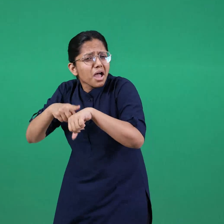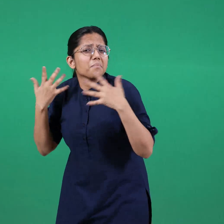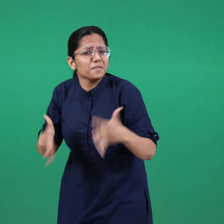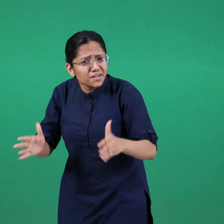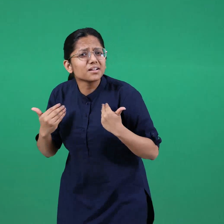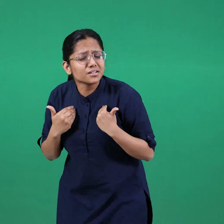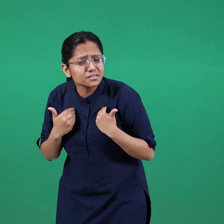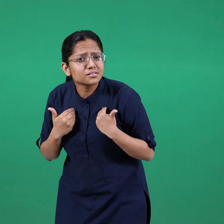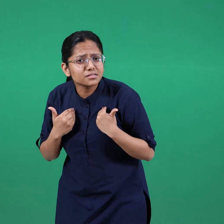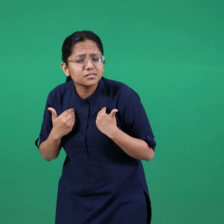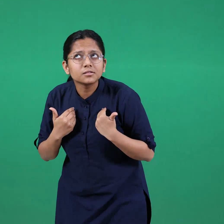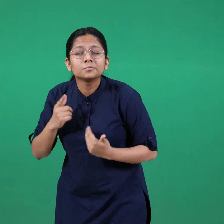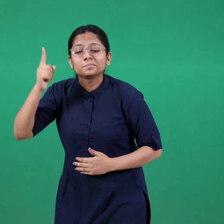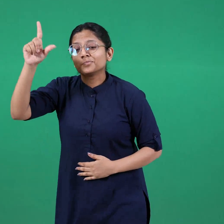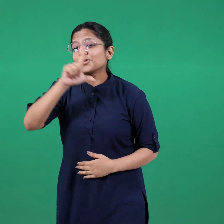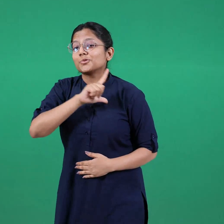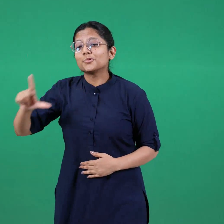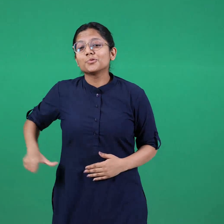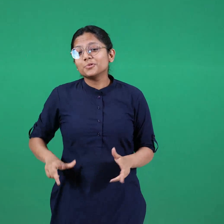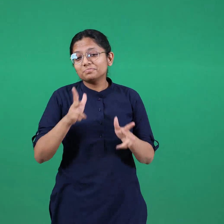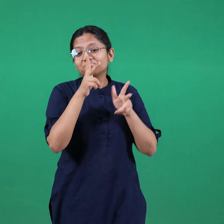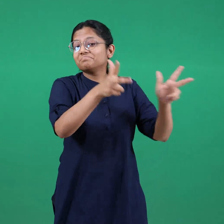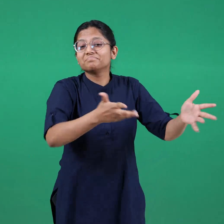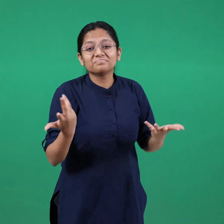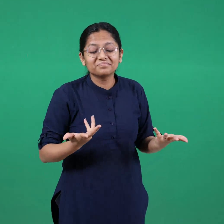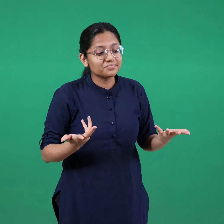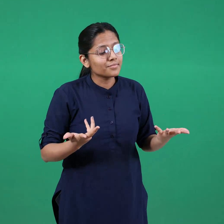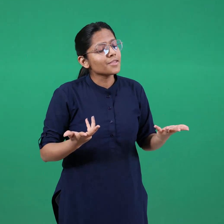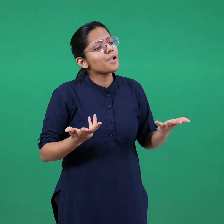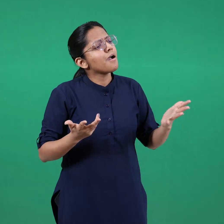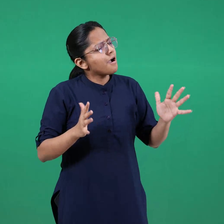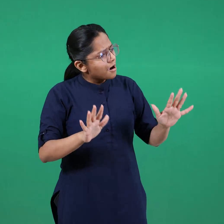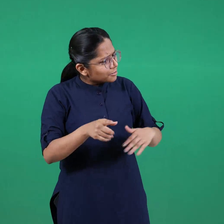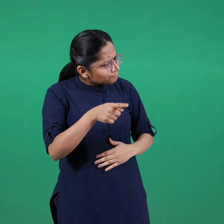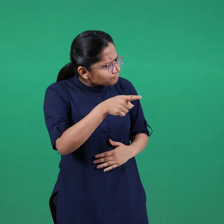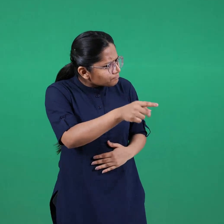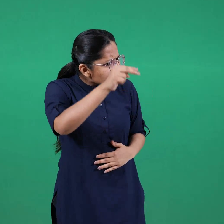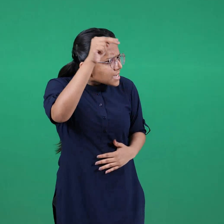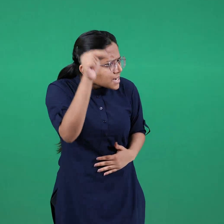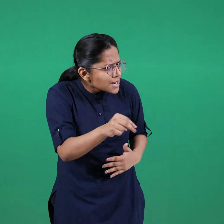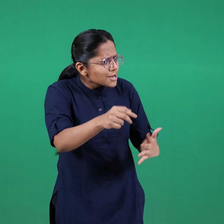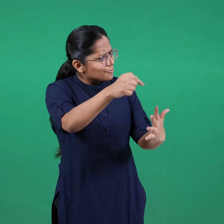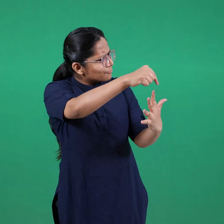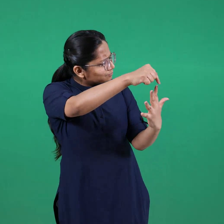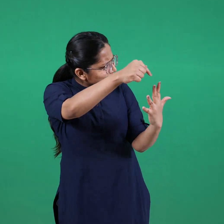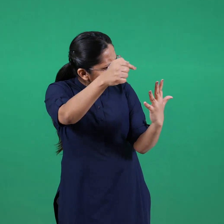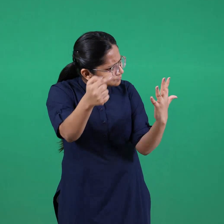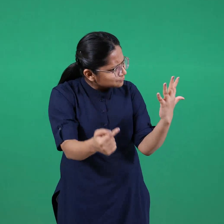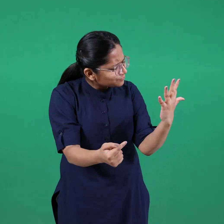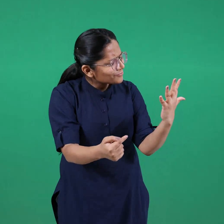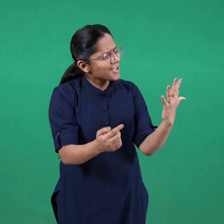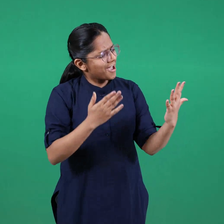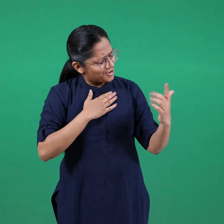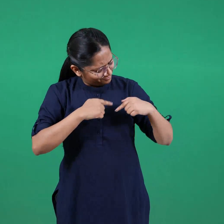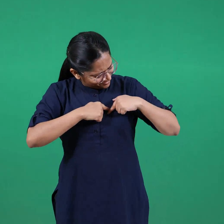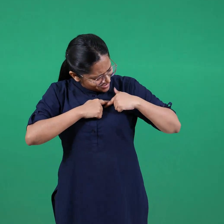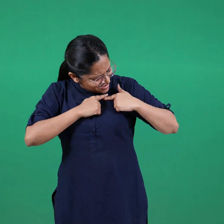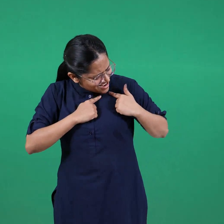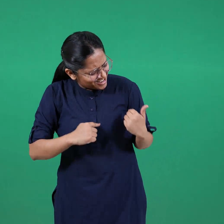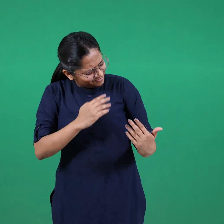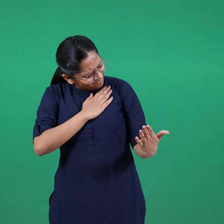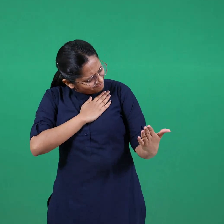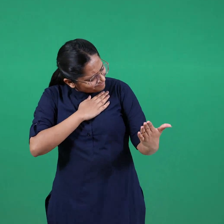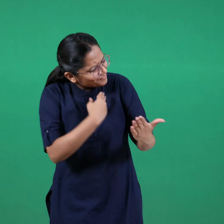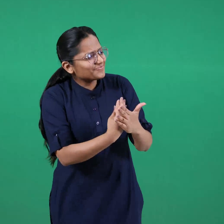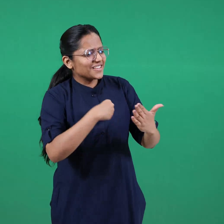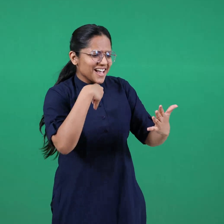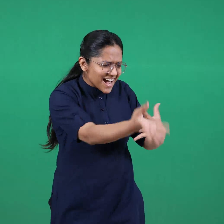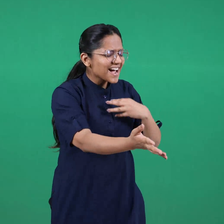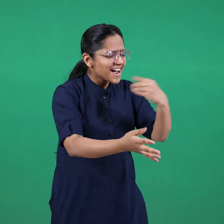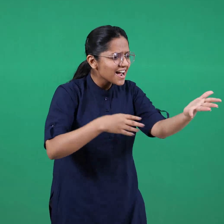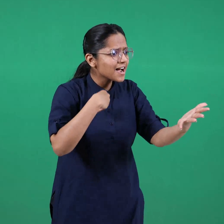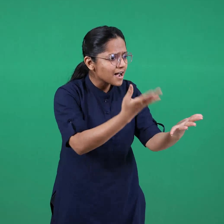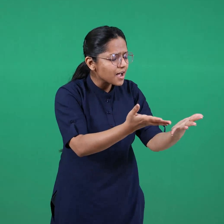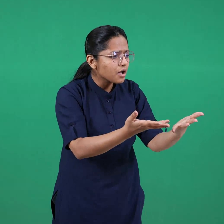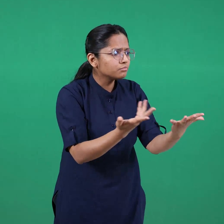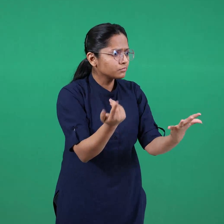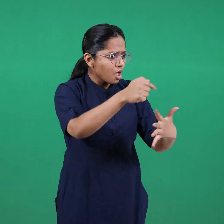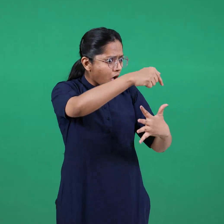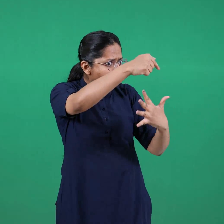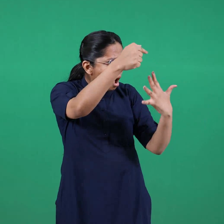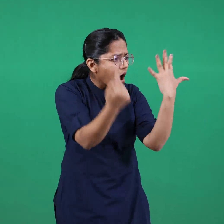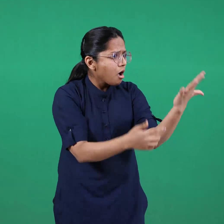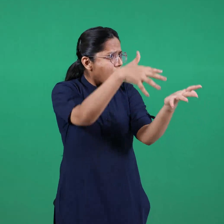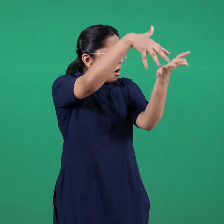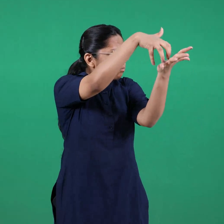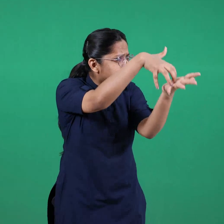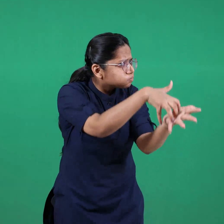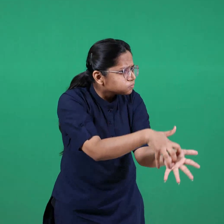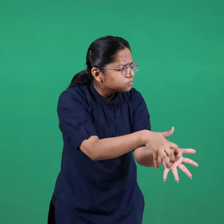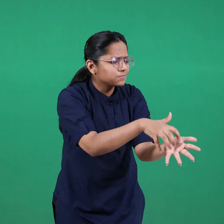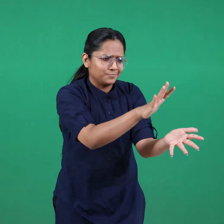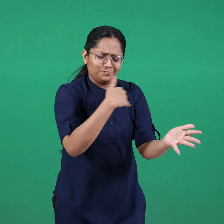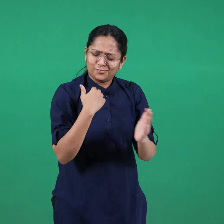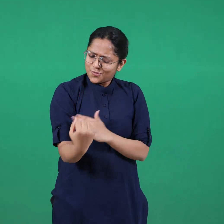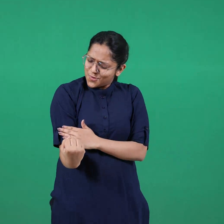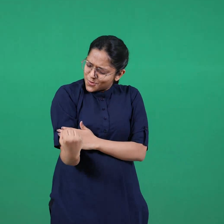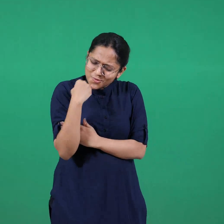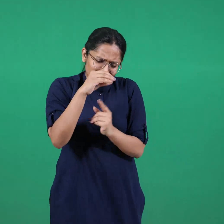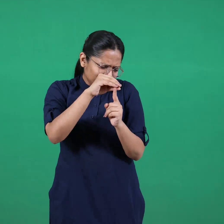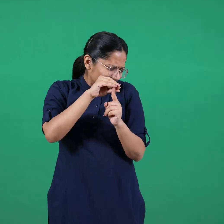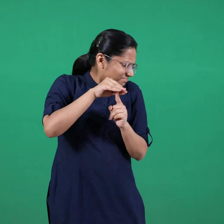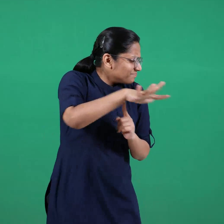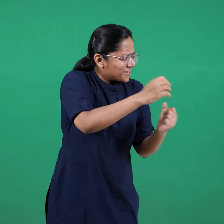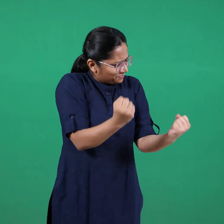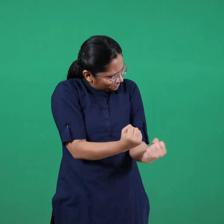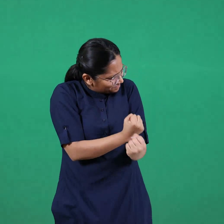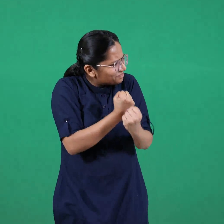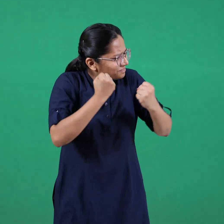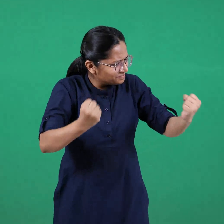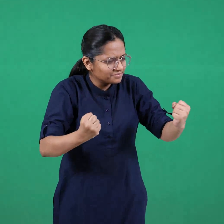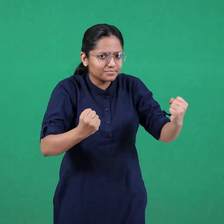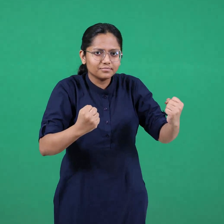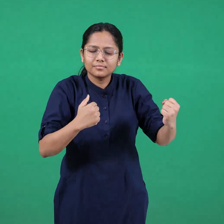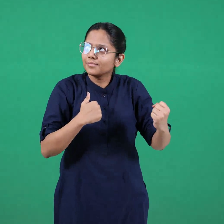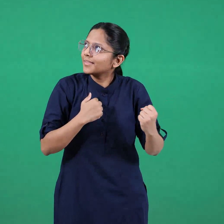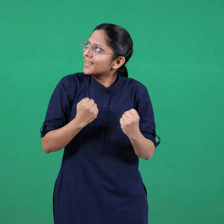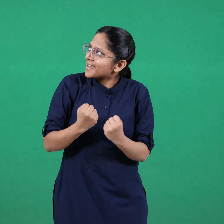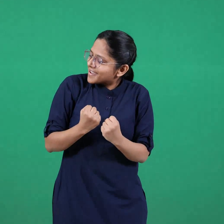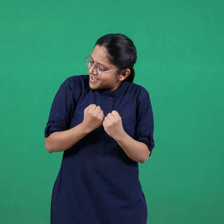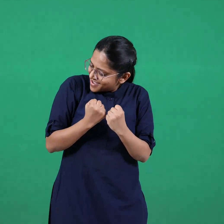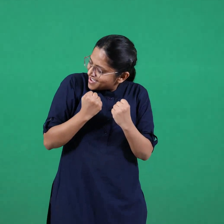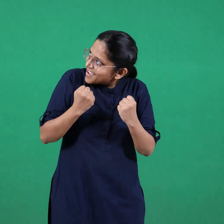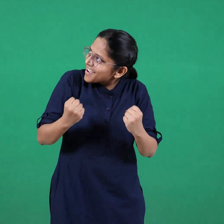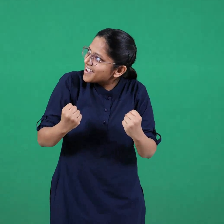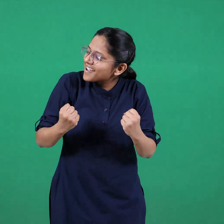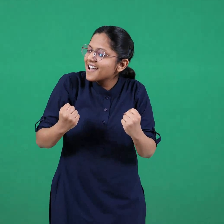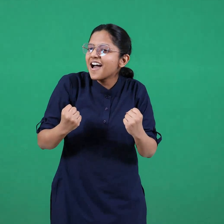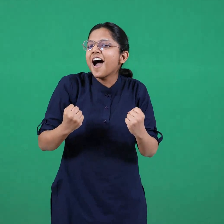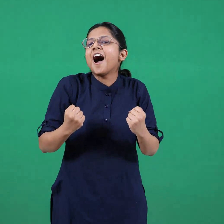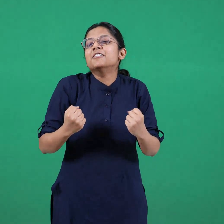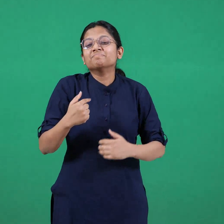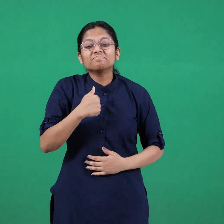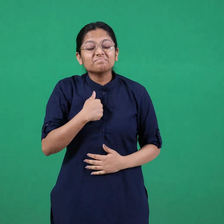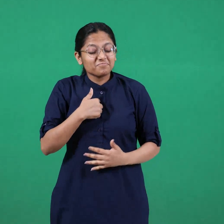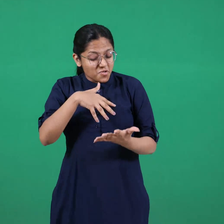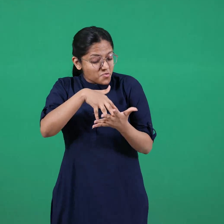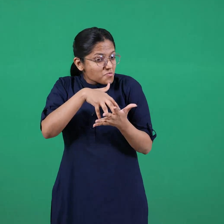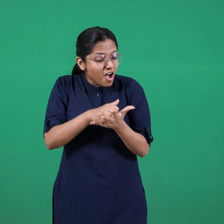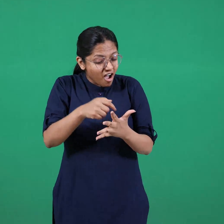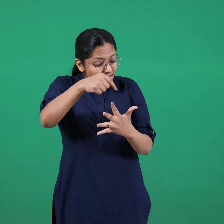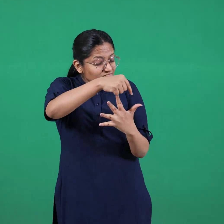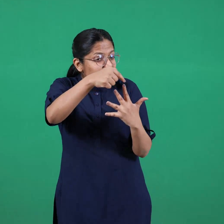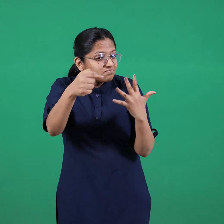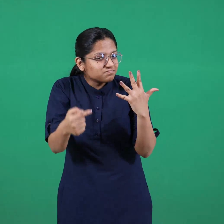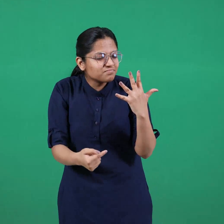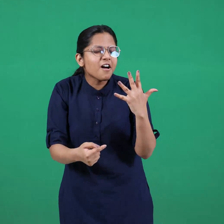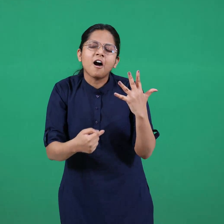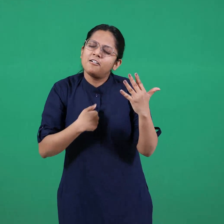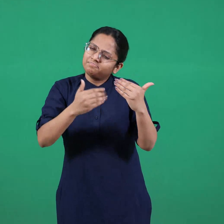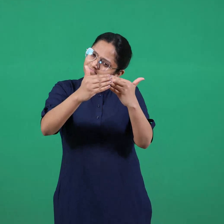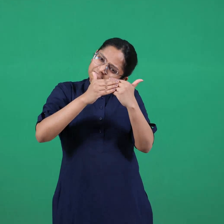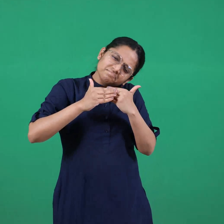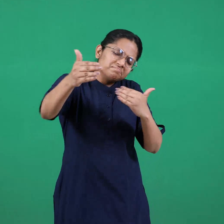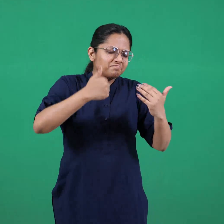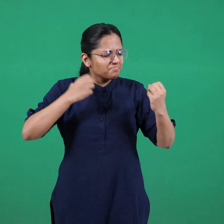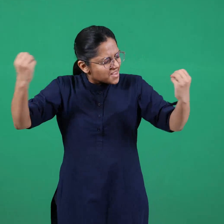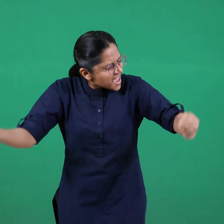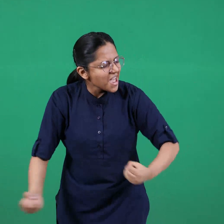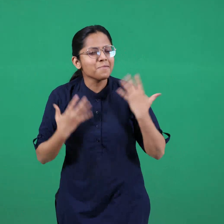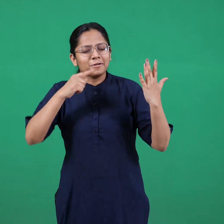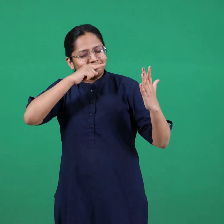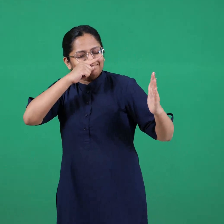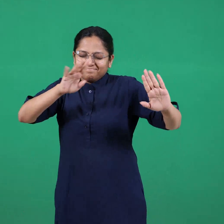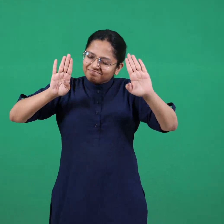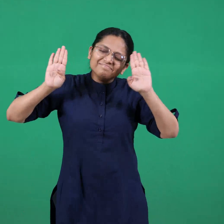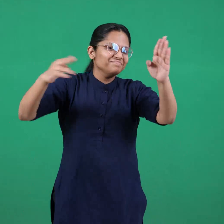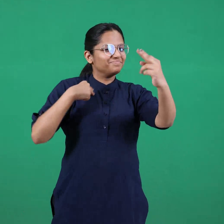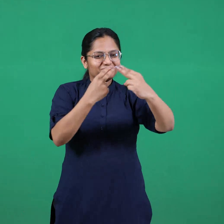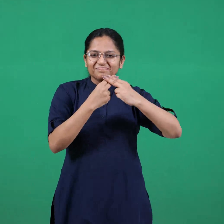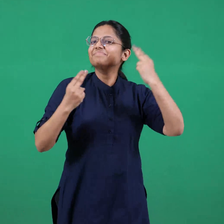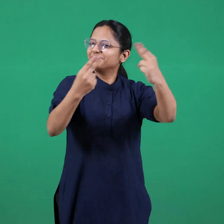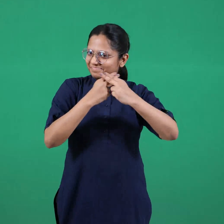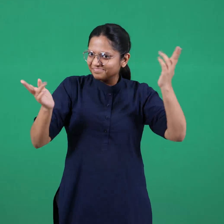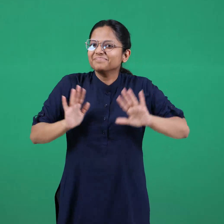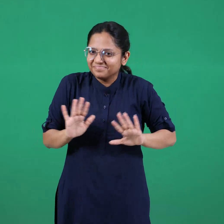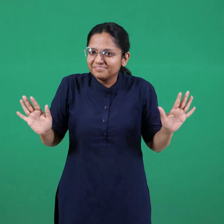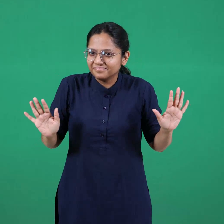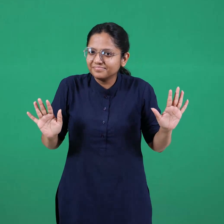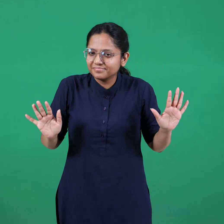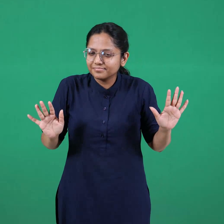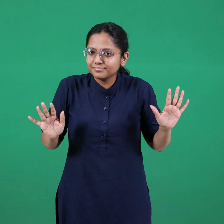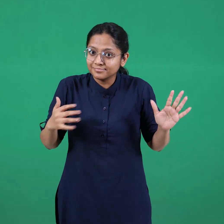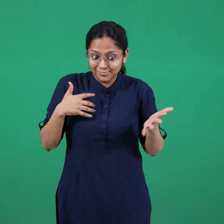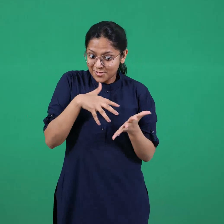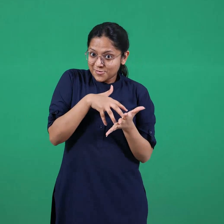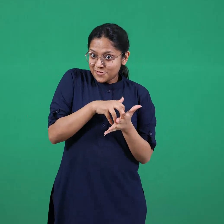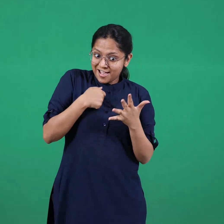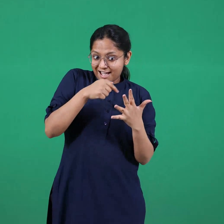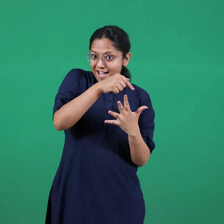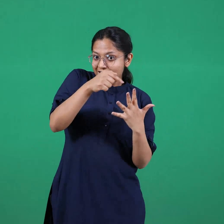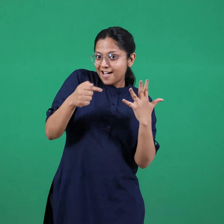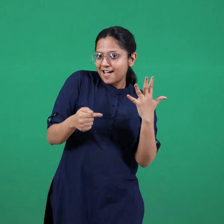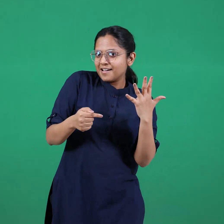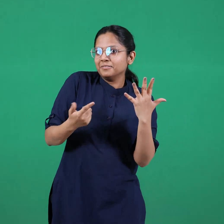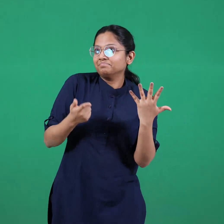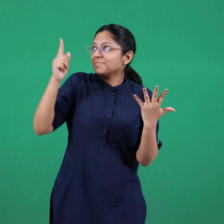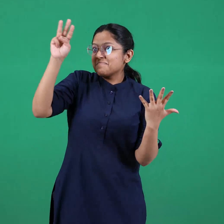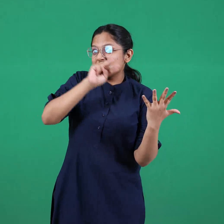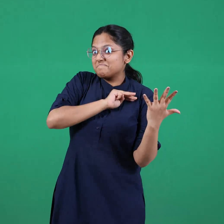But He said to me, "My grace is sufficient for you, for My power is perfected in weakness."